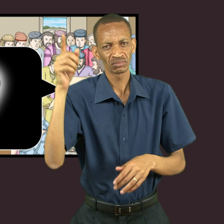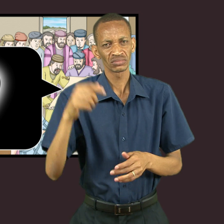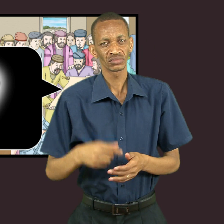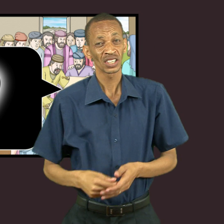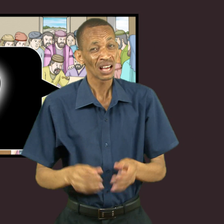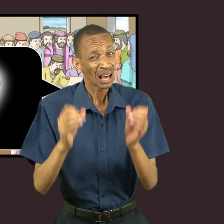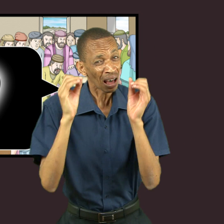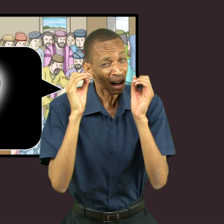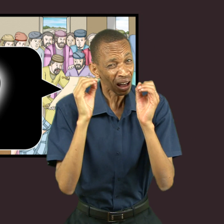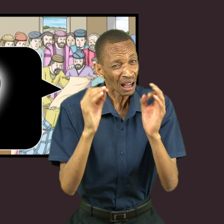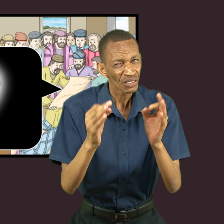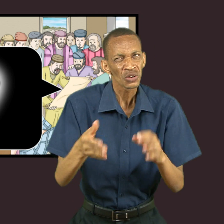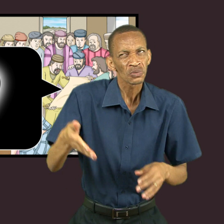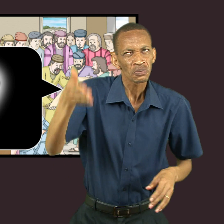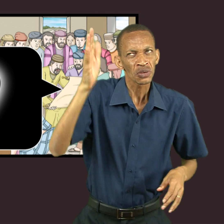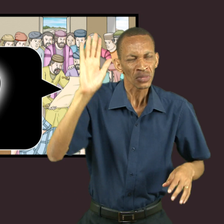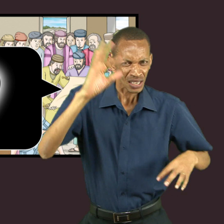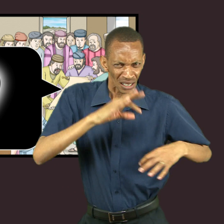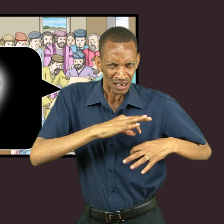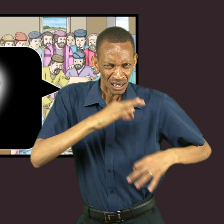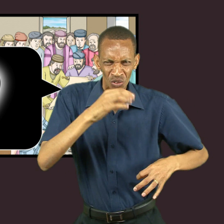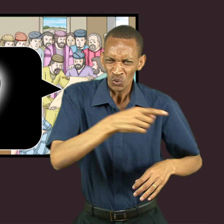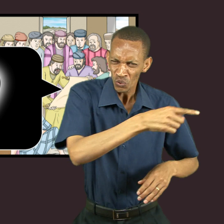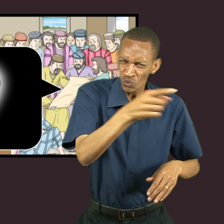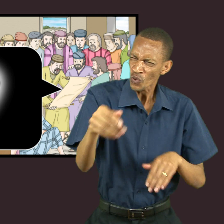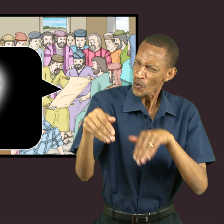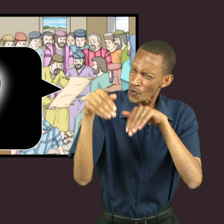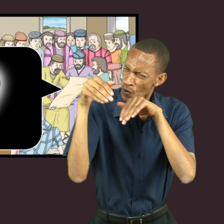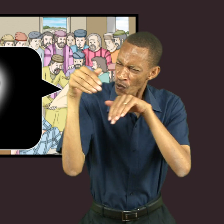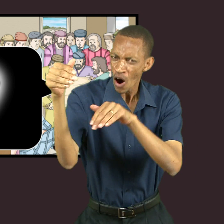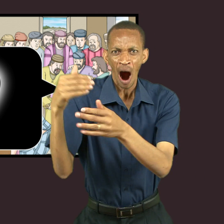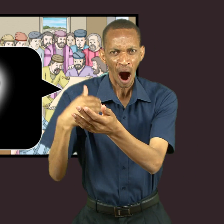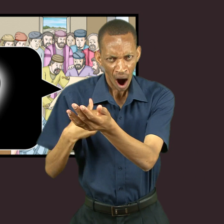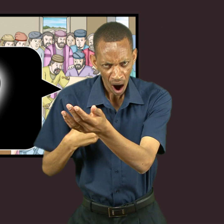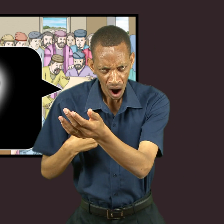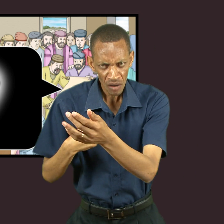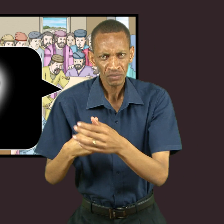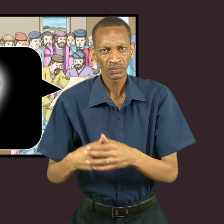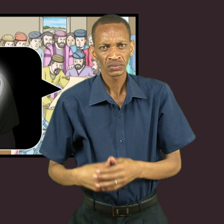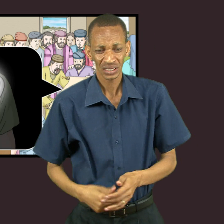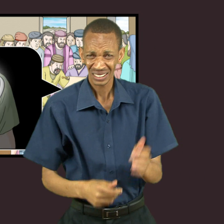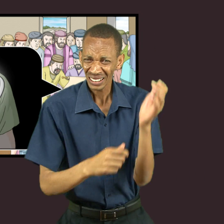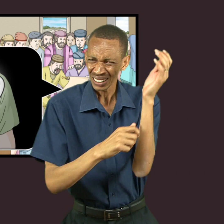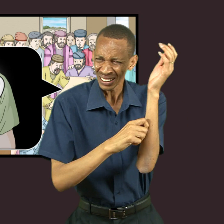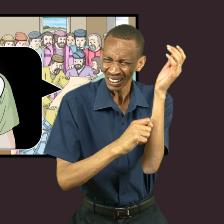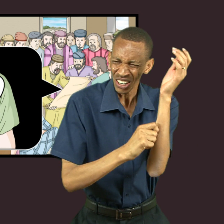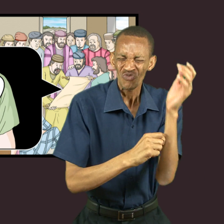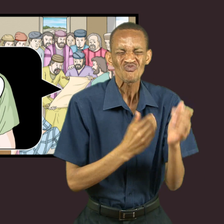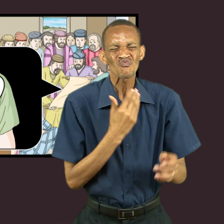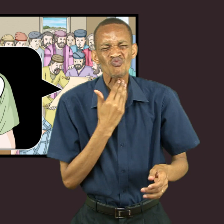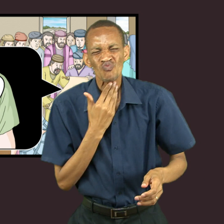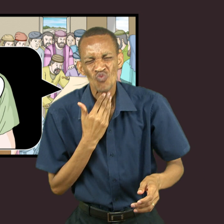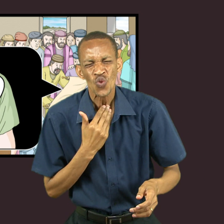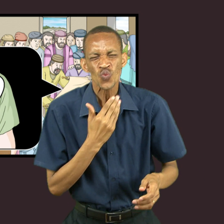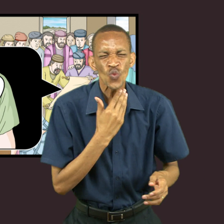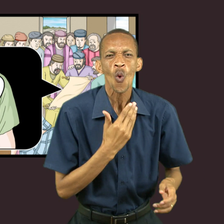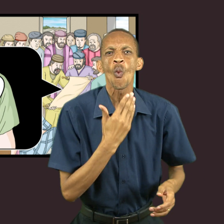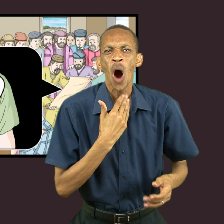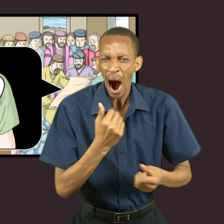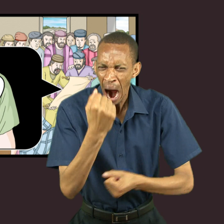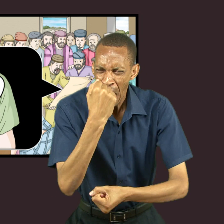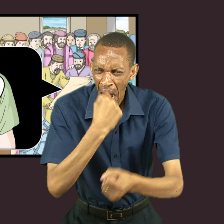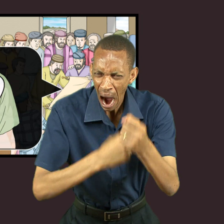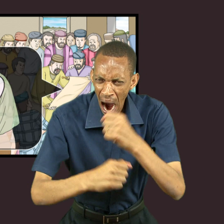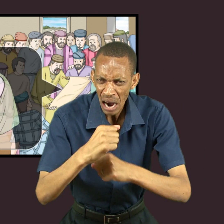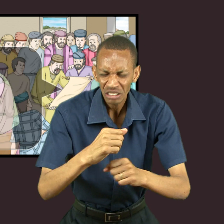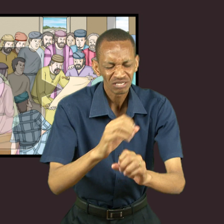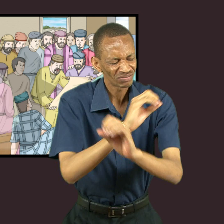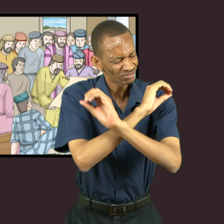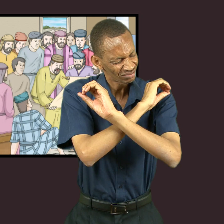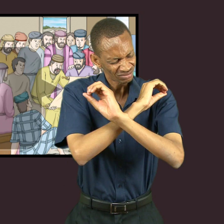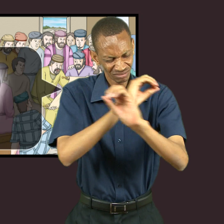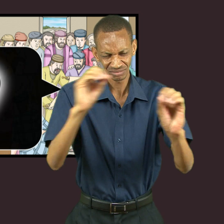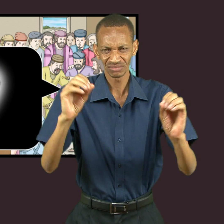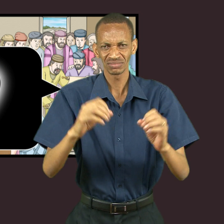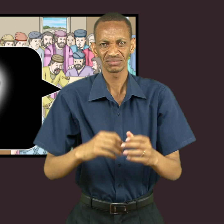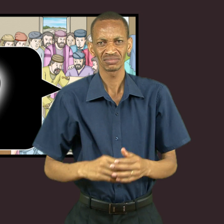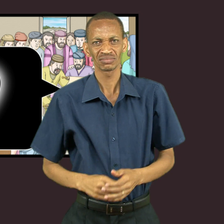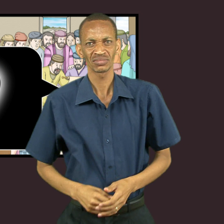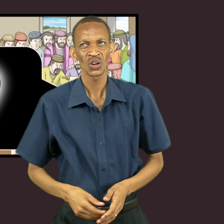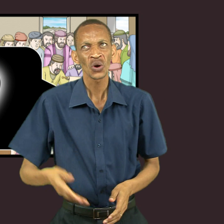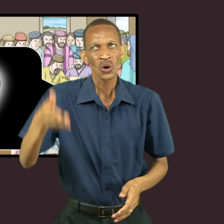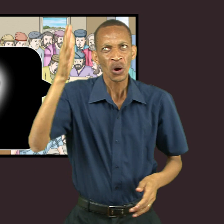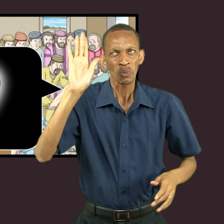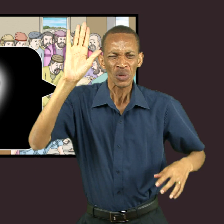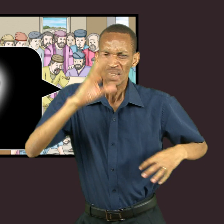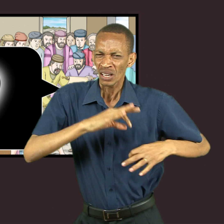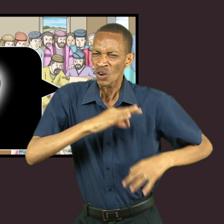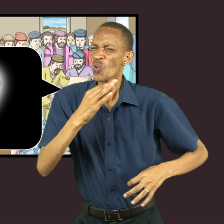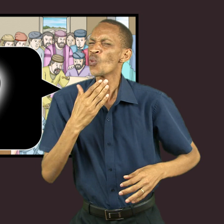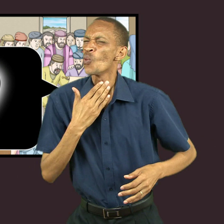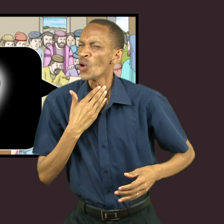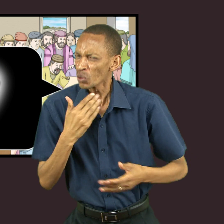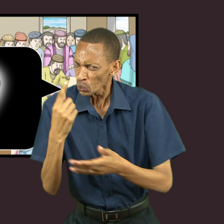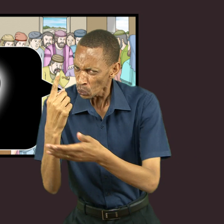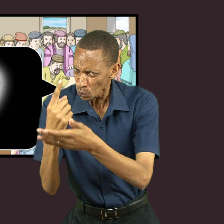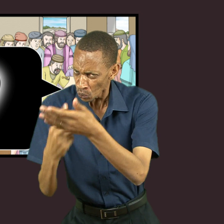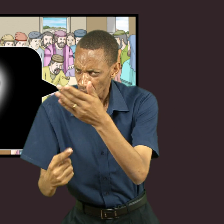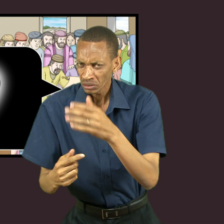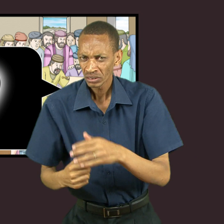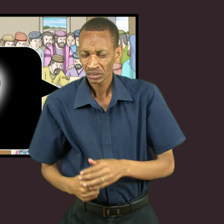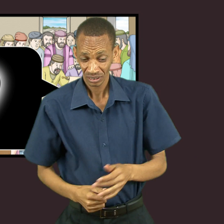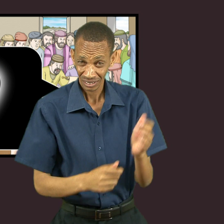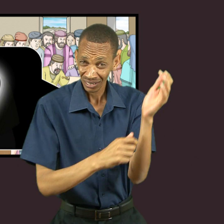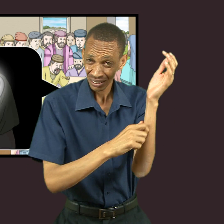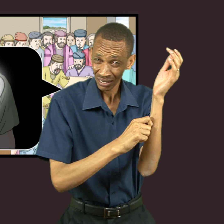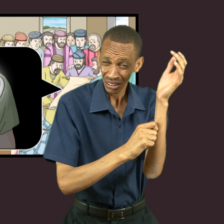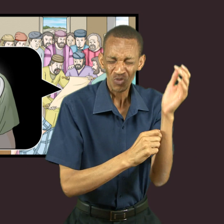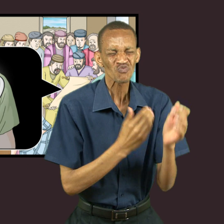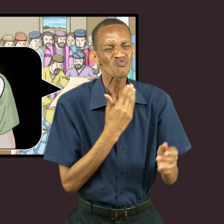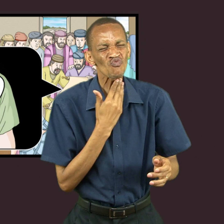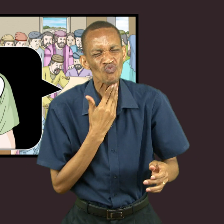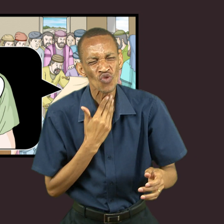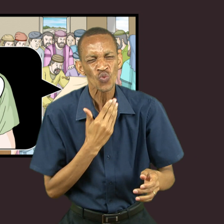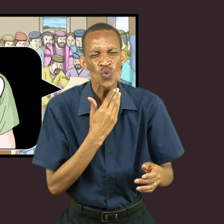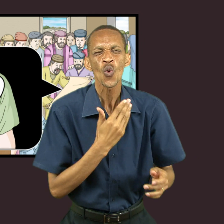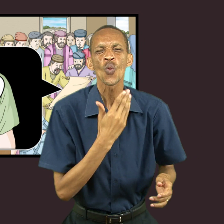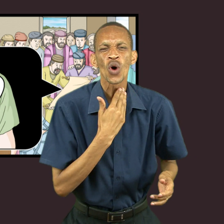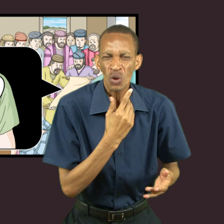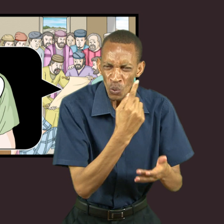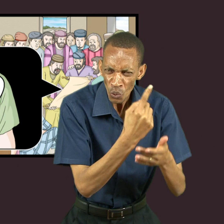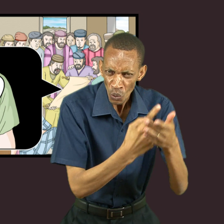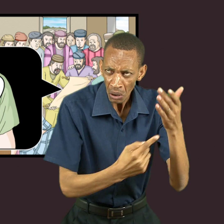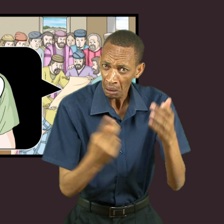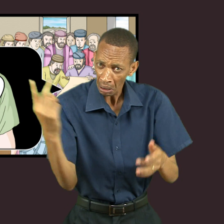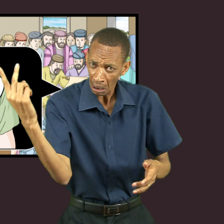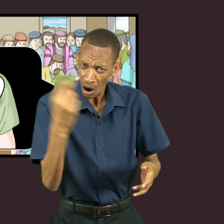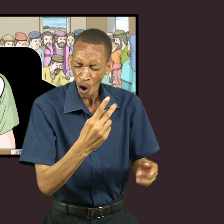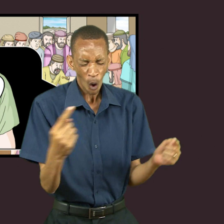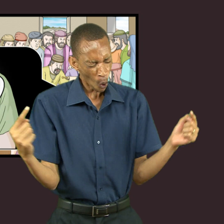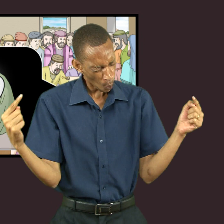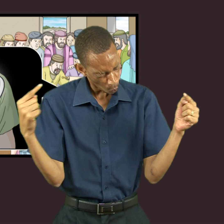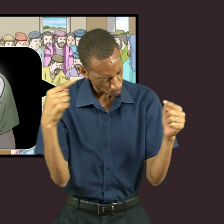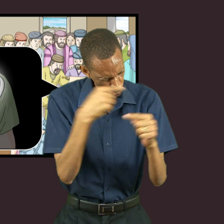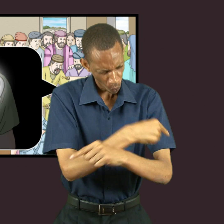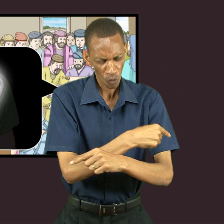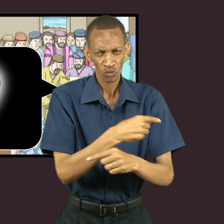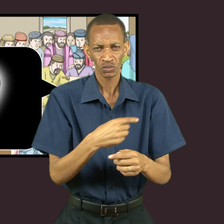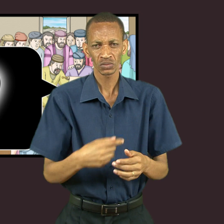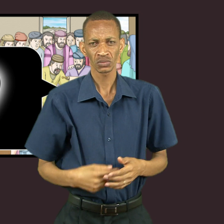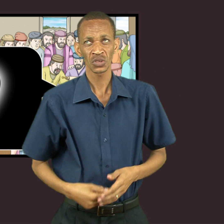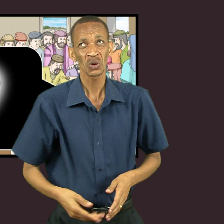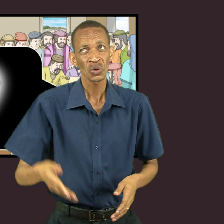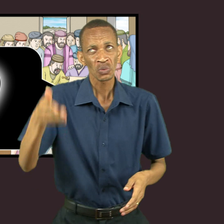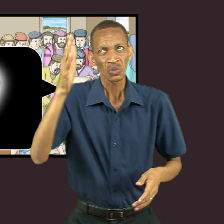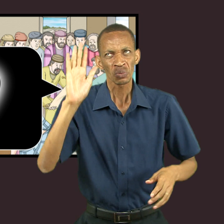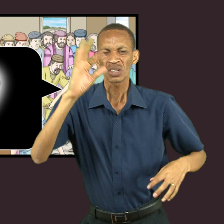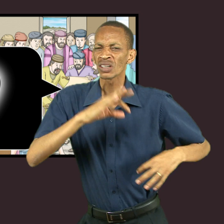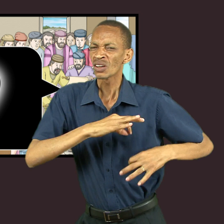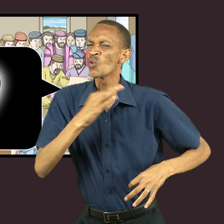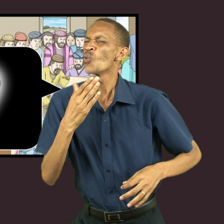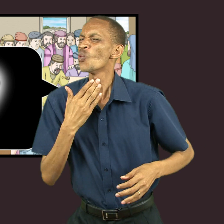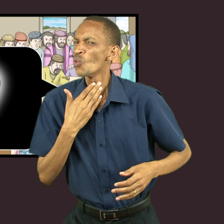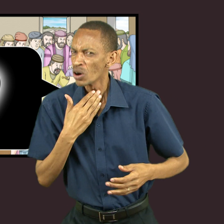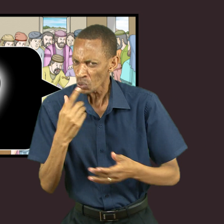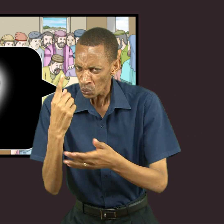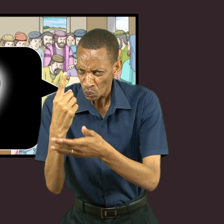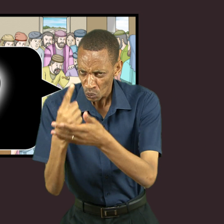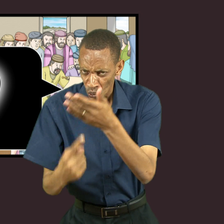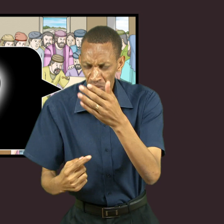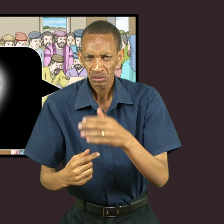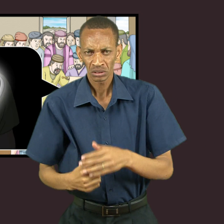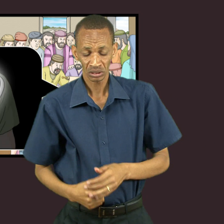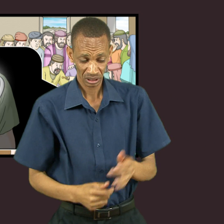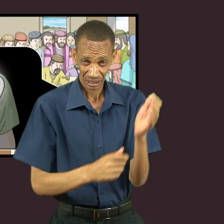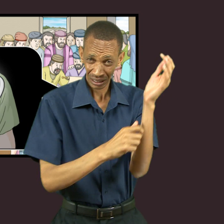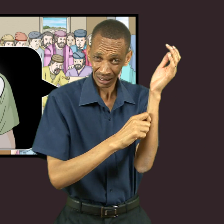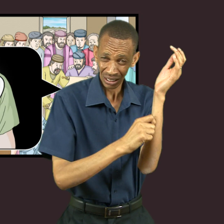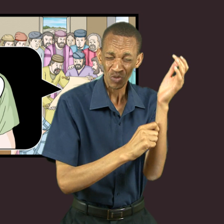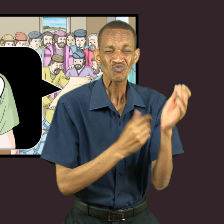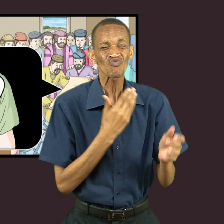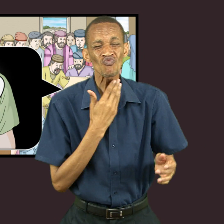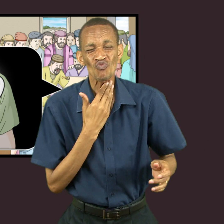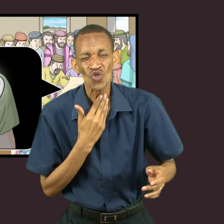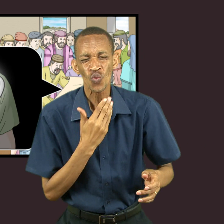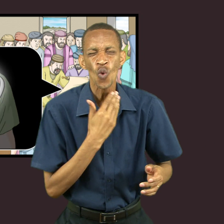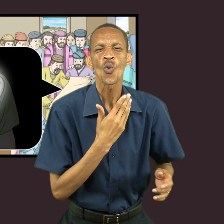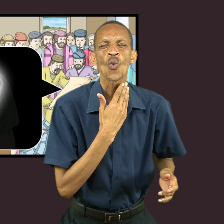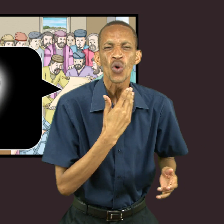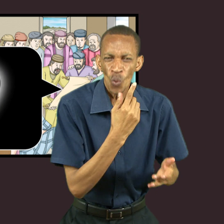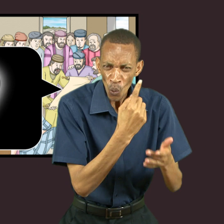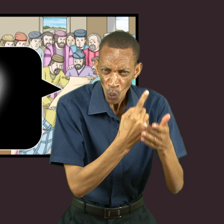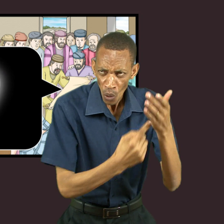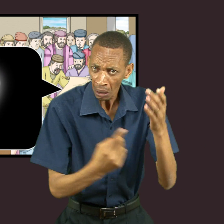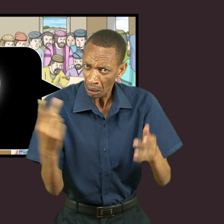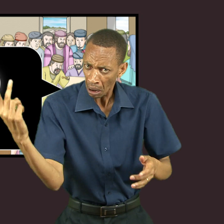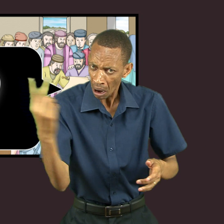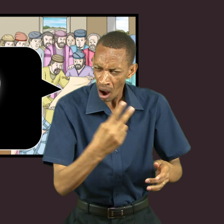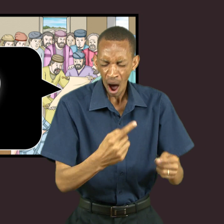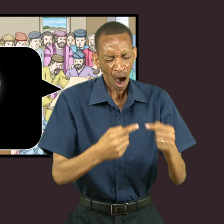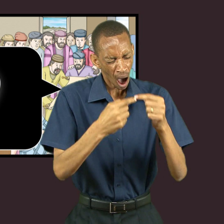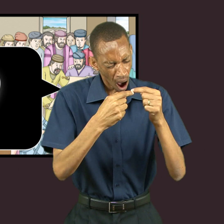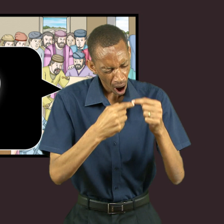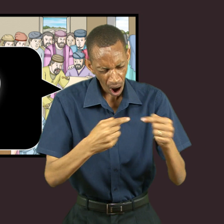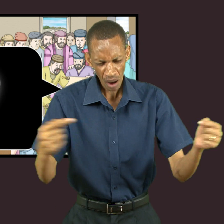For the flesh craves what is contrary to the Spirit, and the Spirit what is contrary to the flesh.